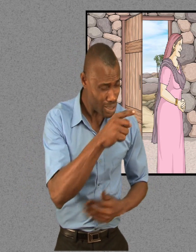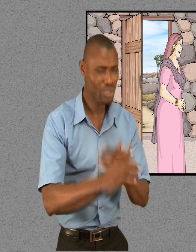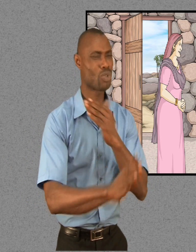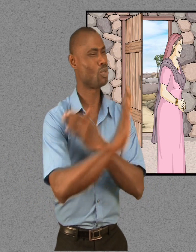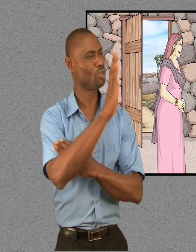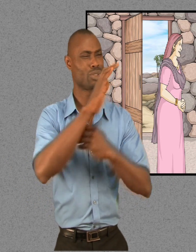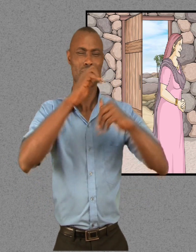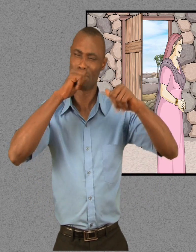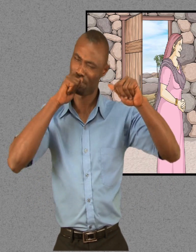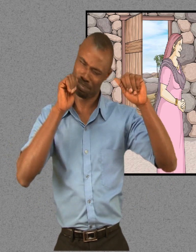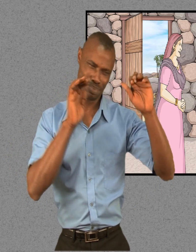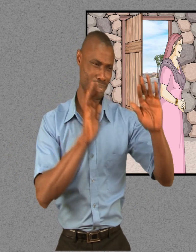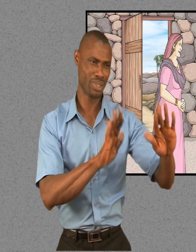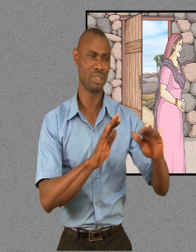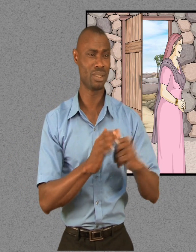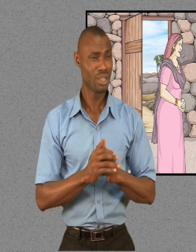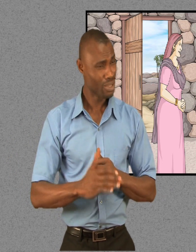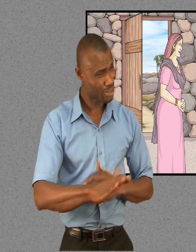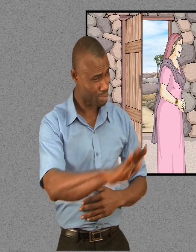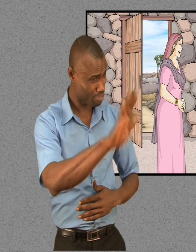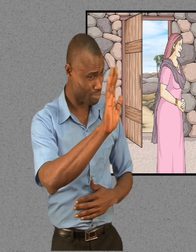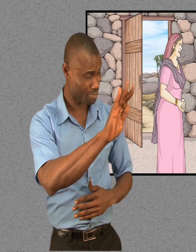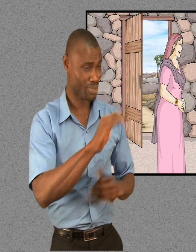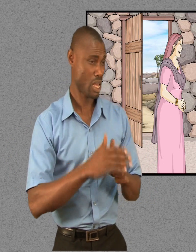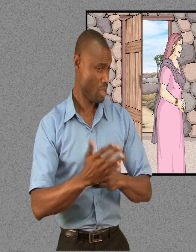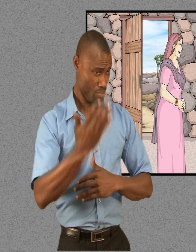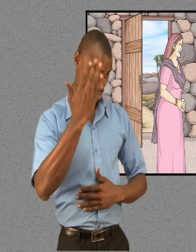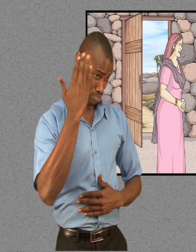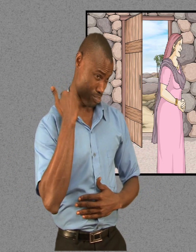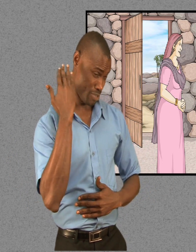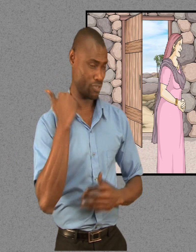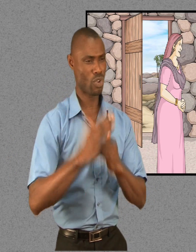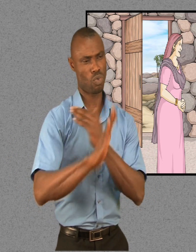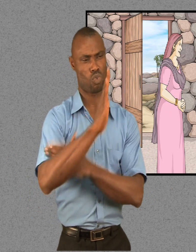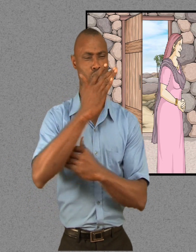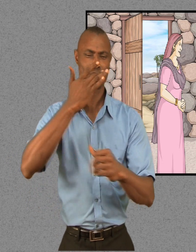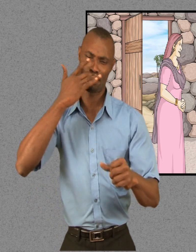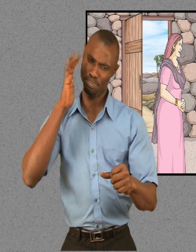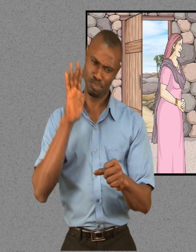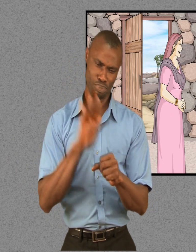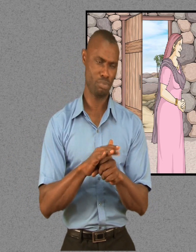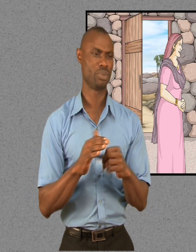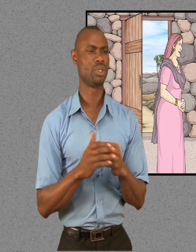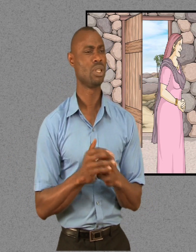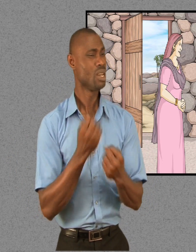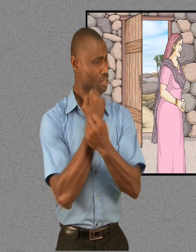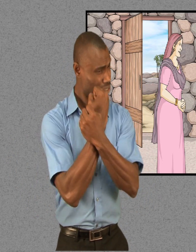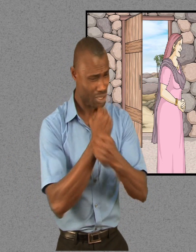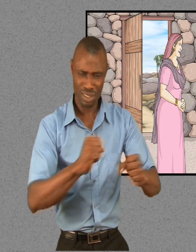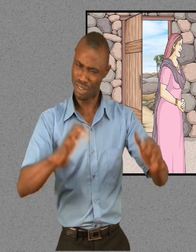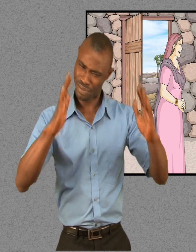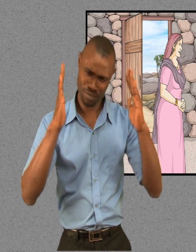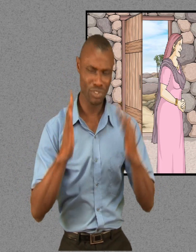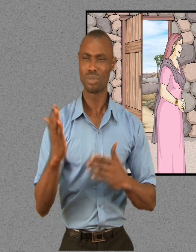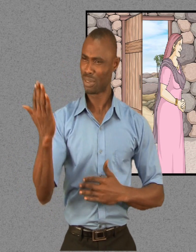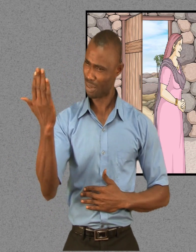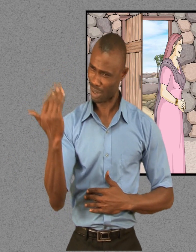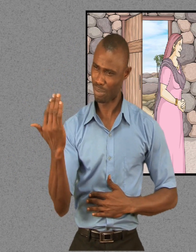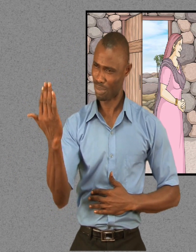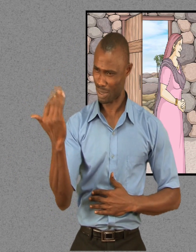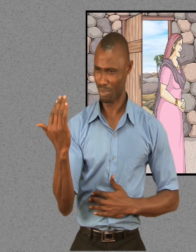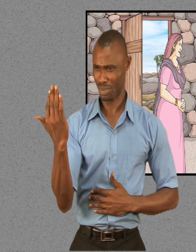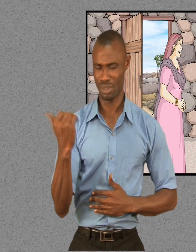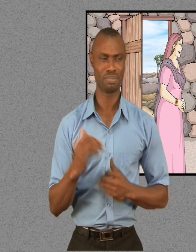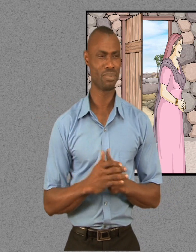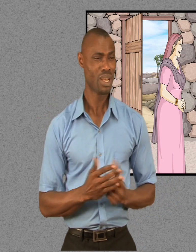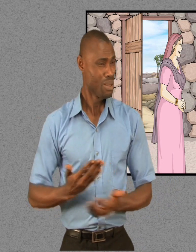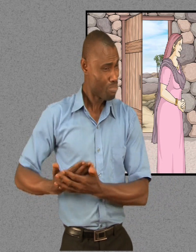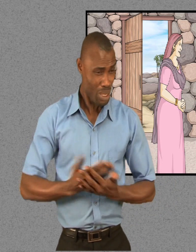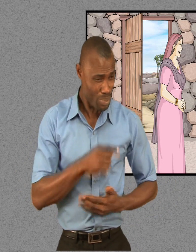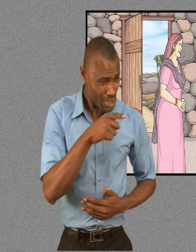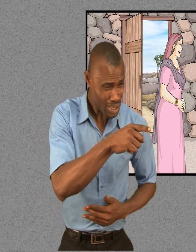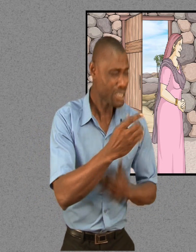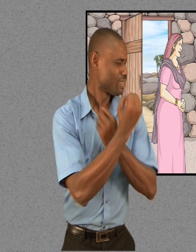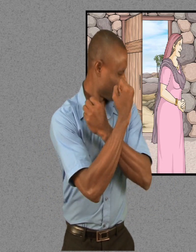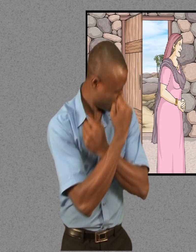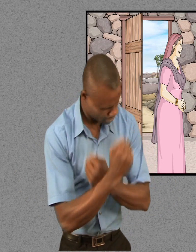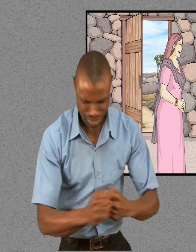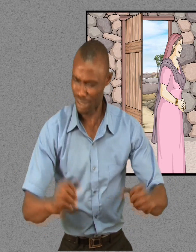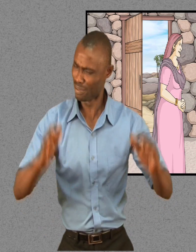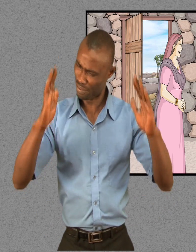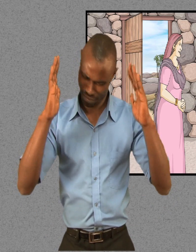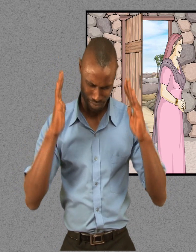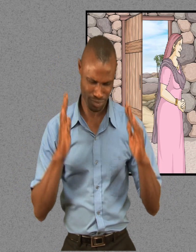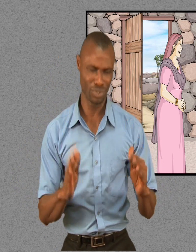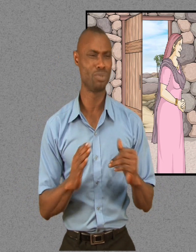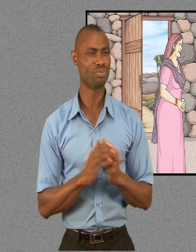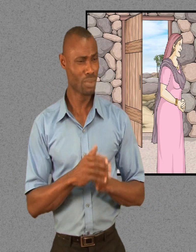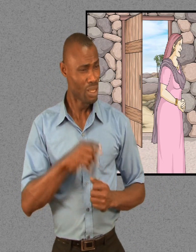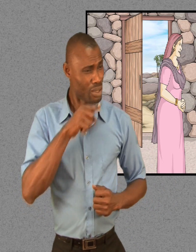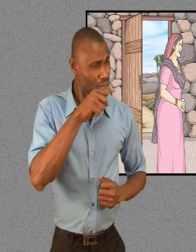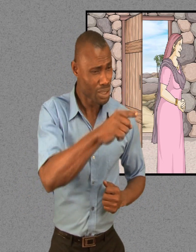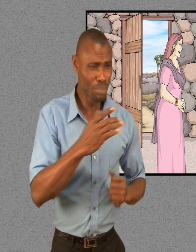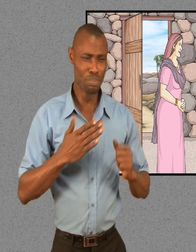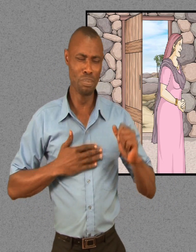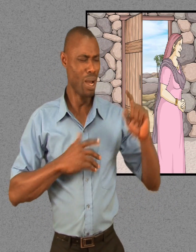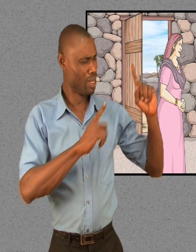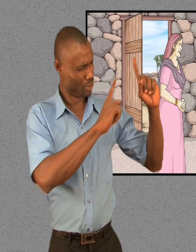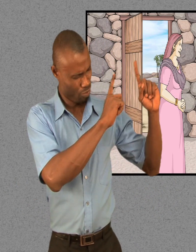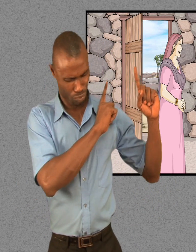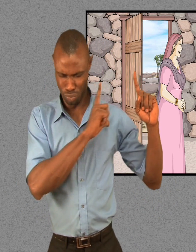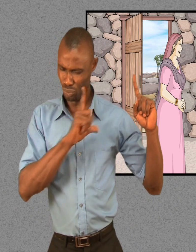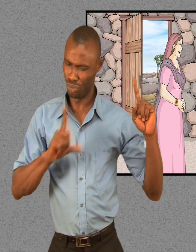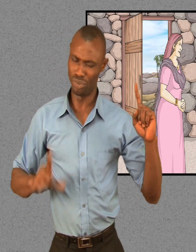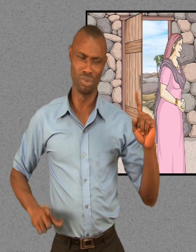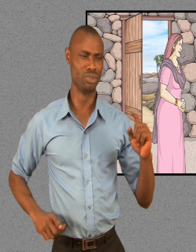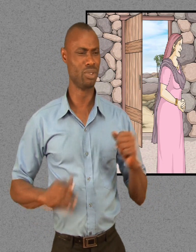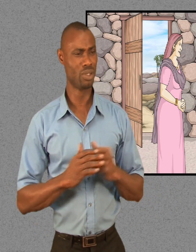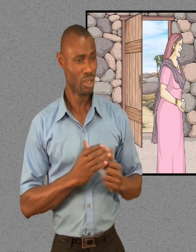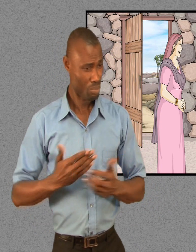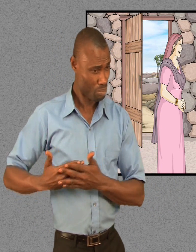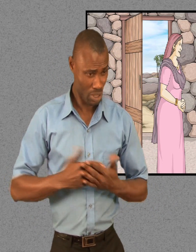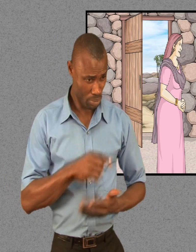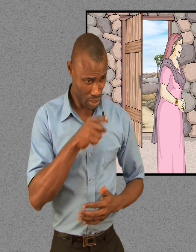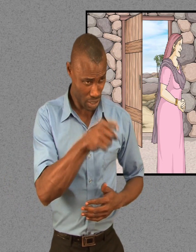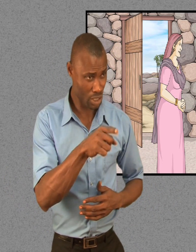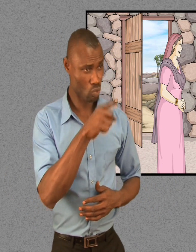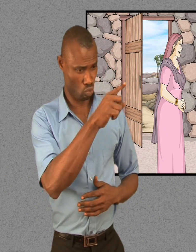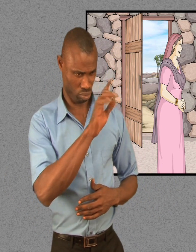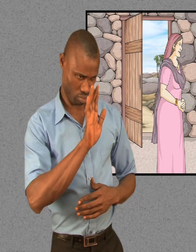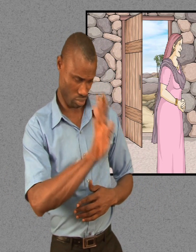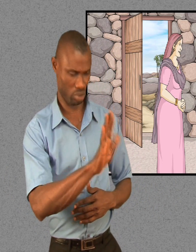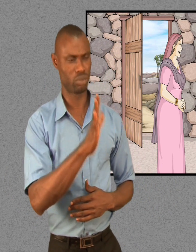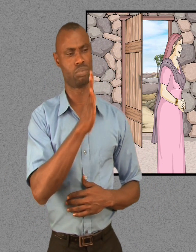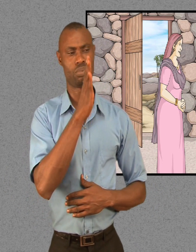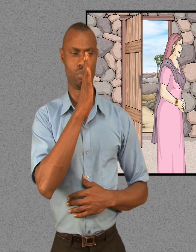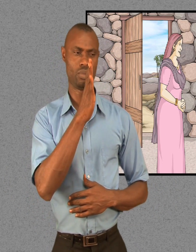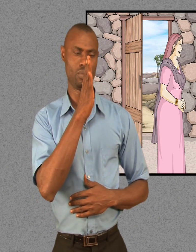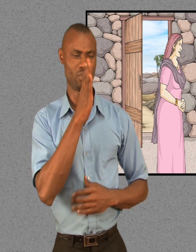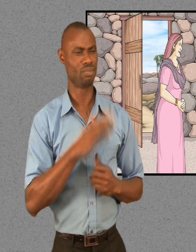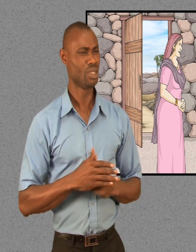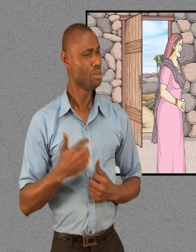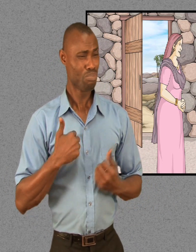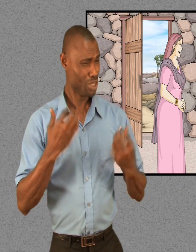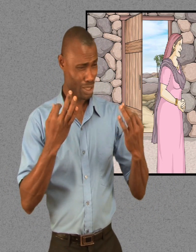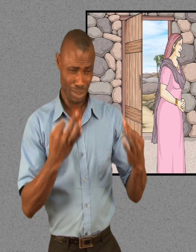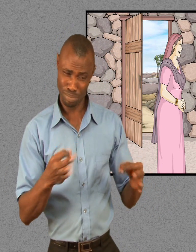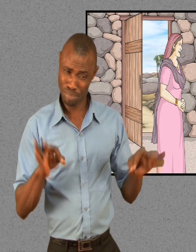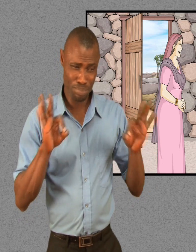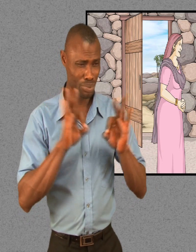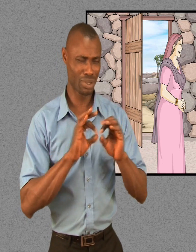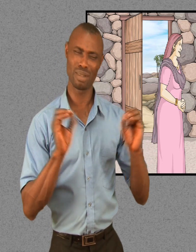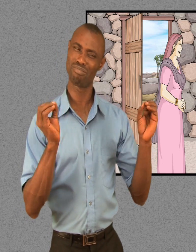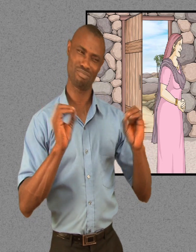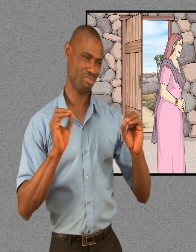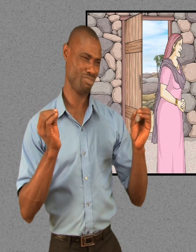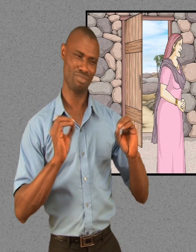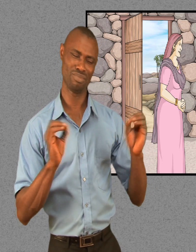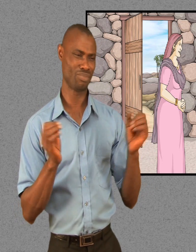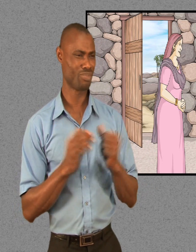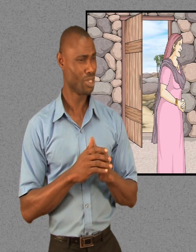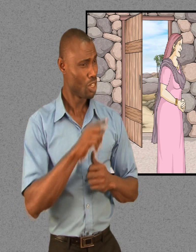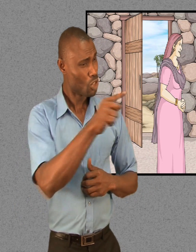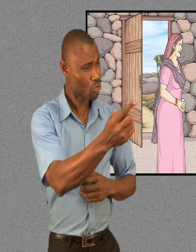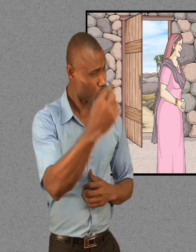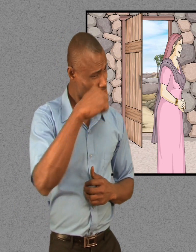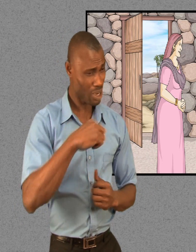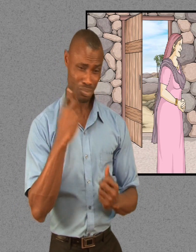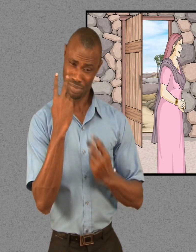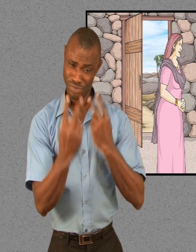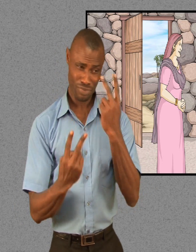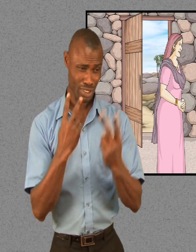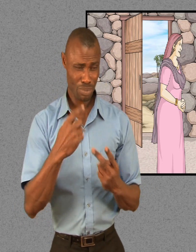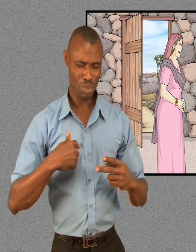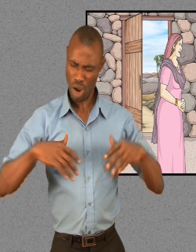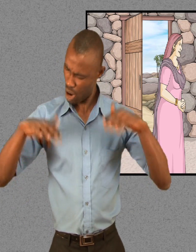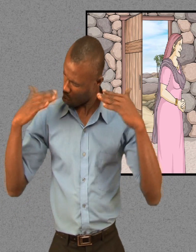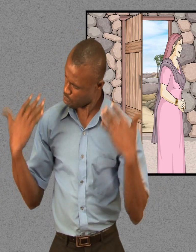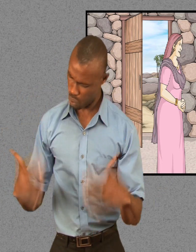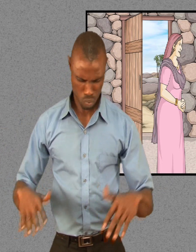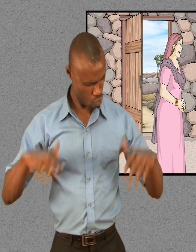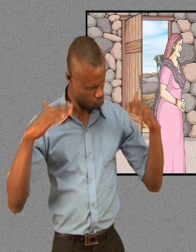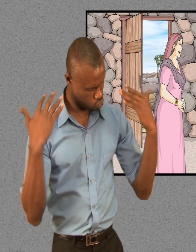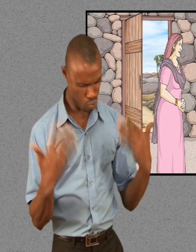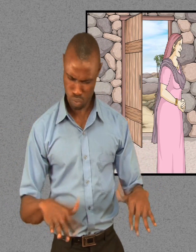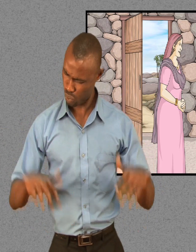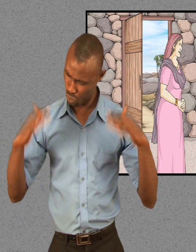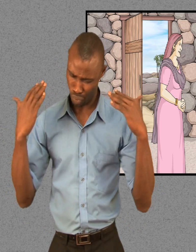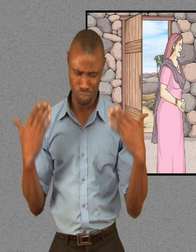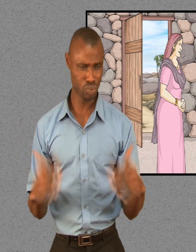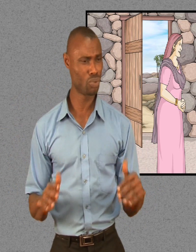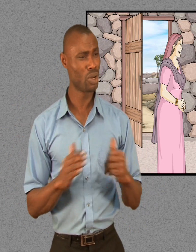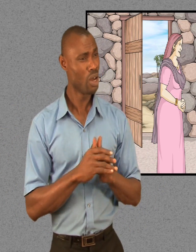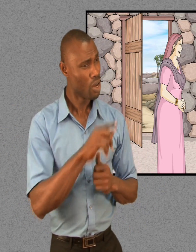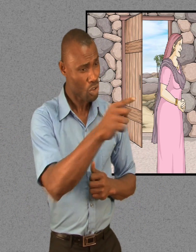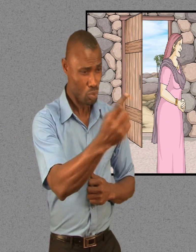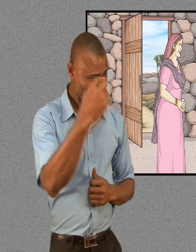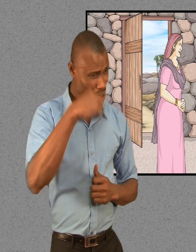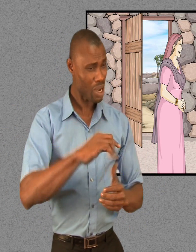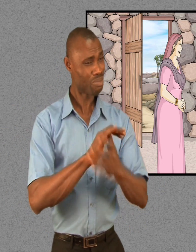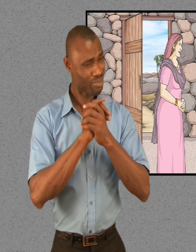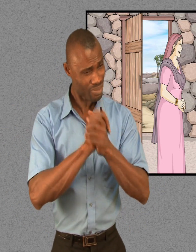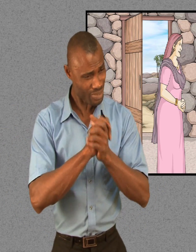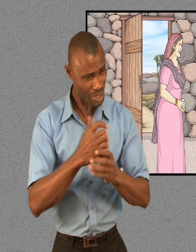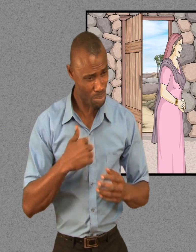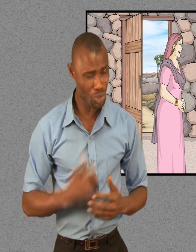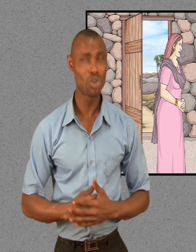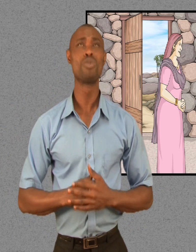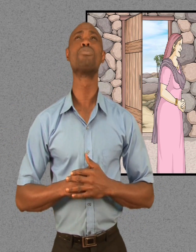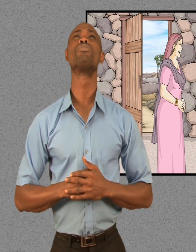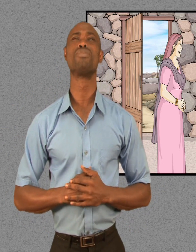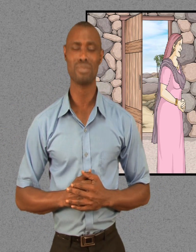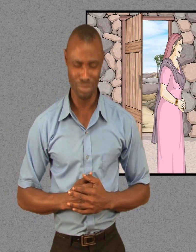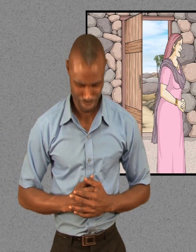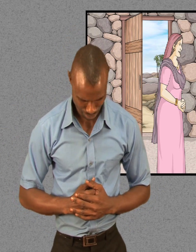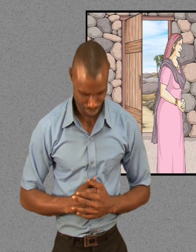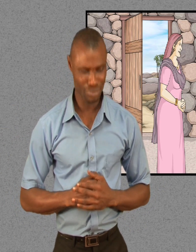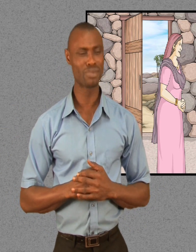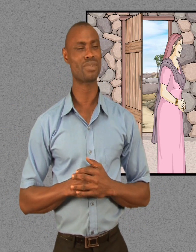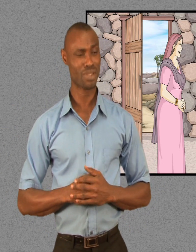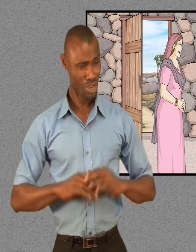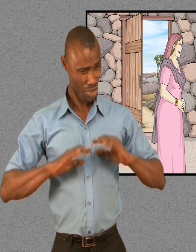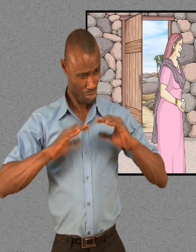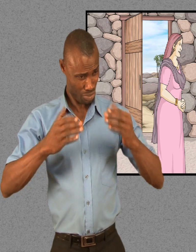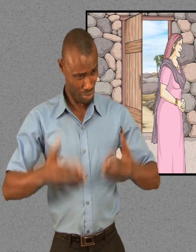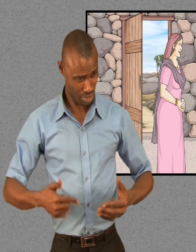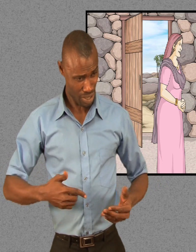From now on all generations will call me blessed. For the Mighty One has done great things for me. Holy is His name. His mercy extends to those who fear Him, from generation to generation. He has performed mighty deeds with His arm;